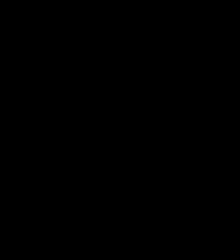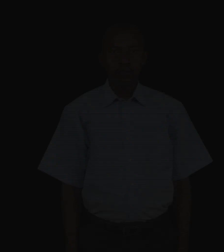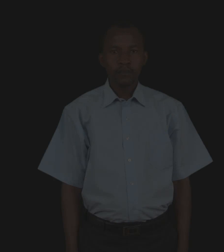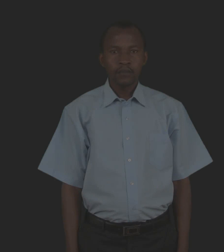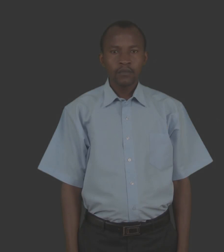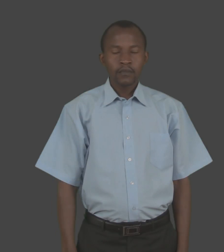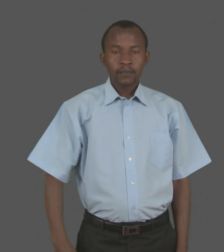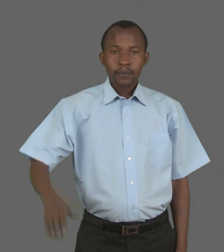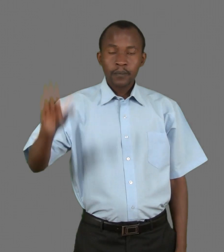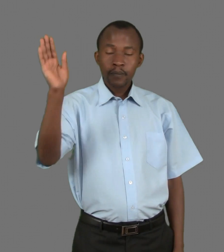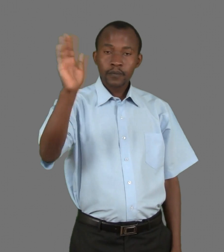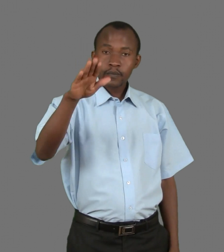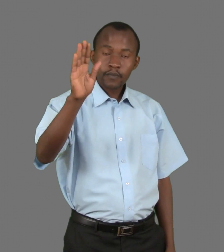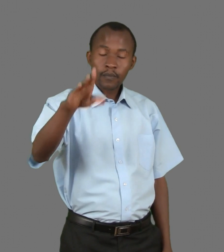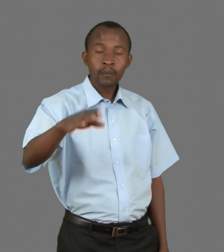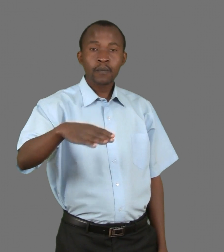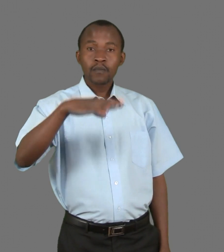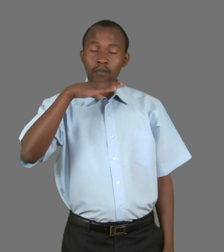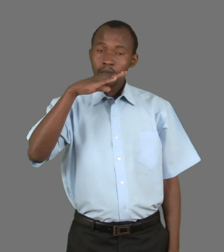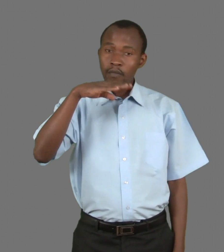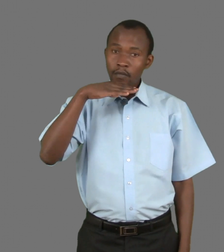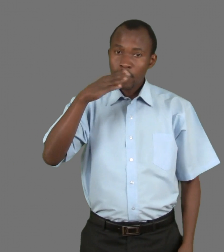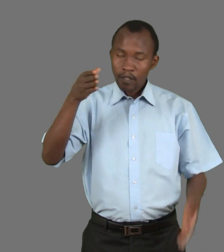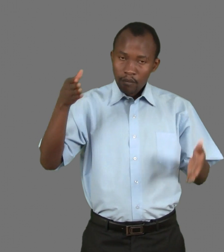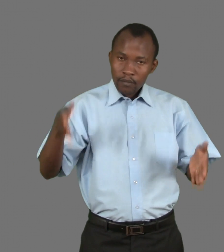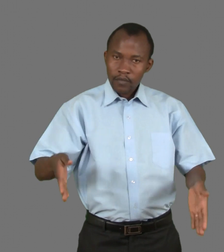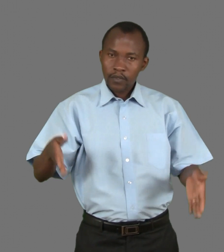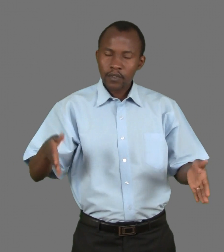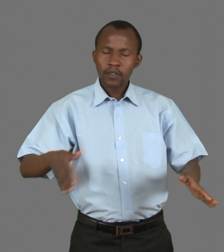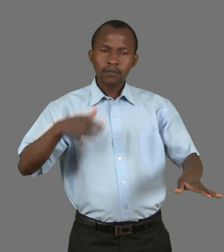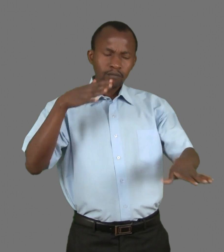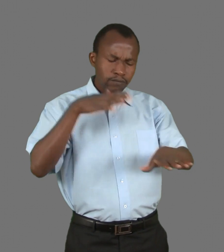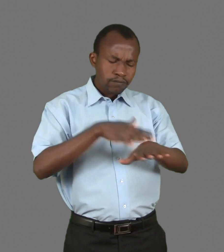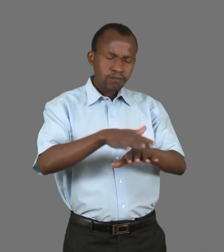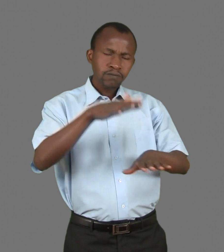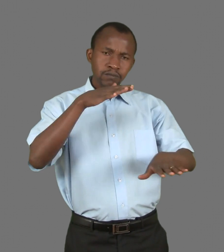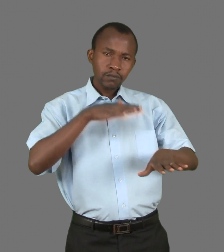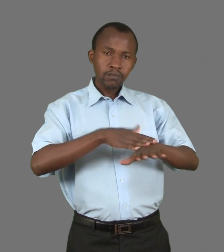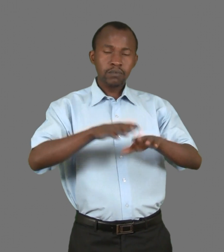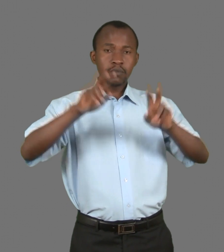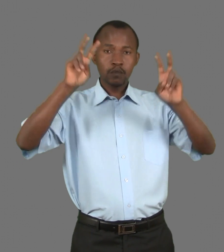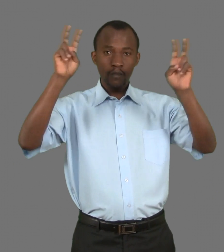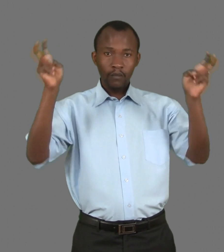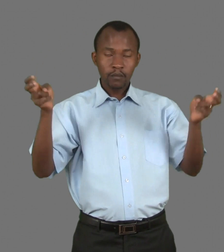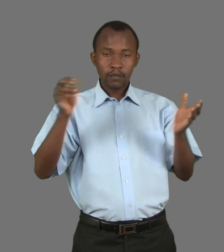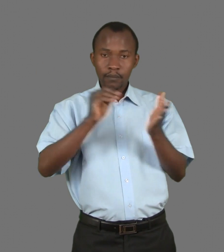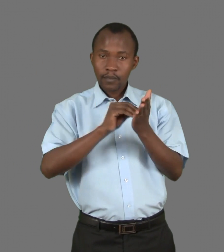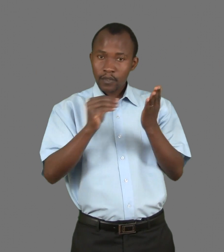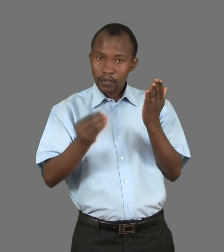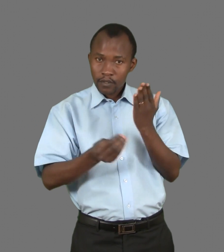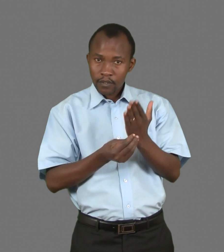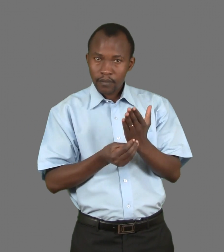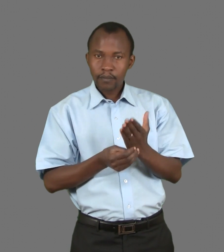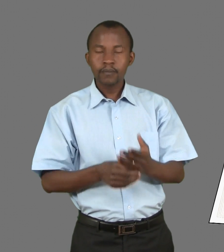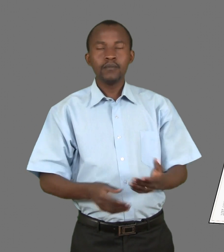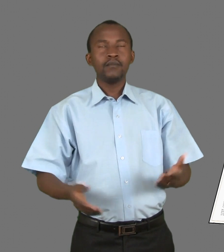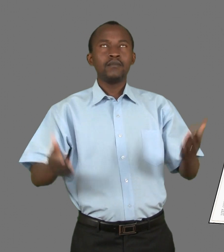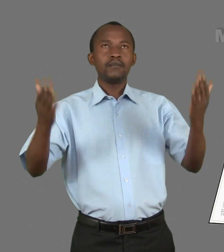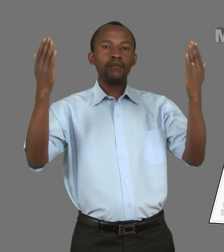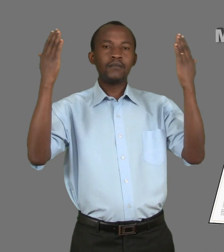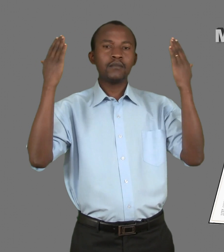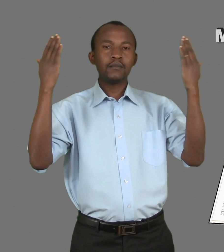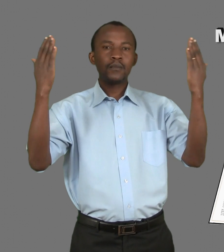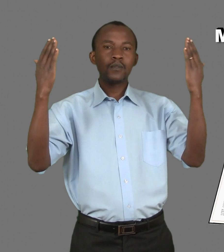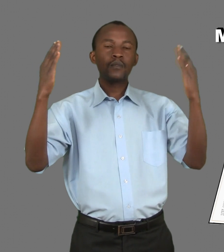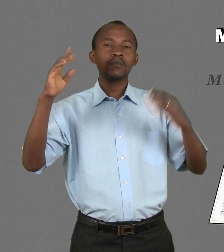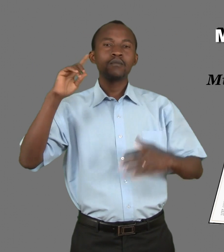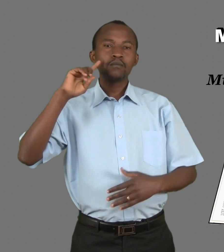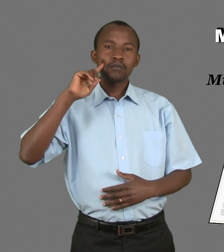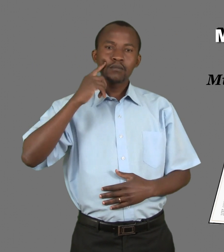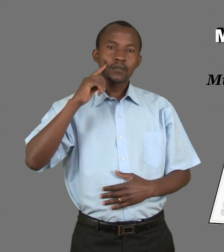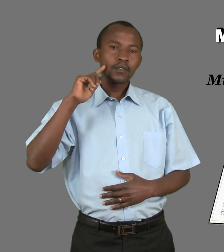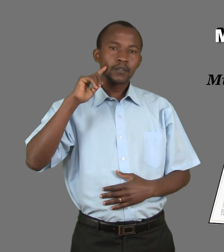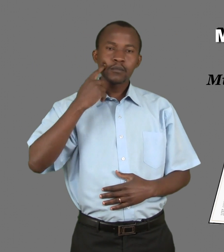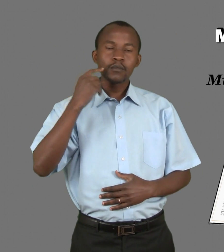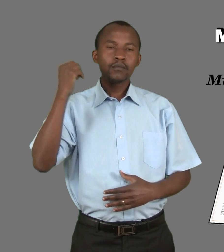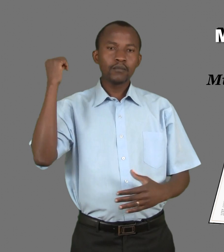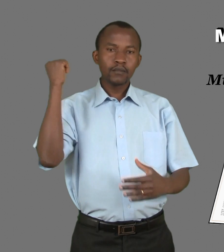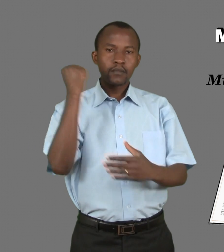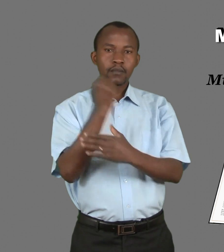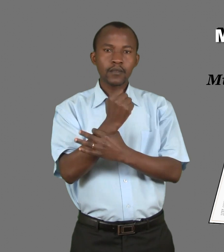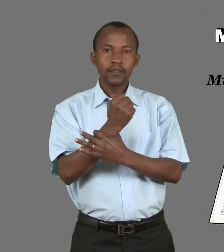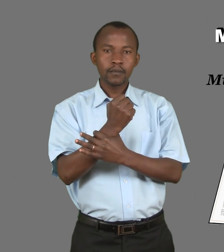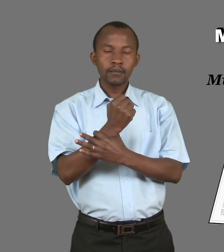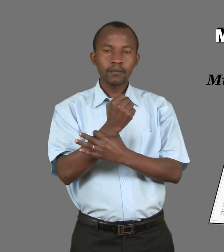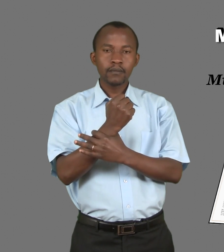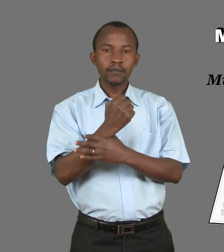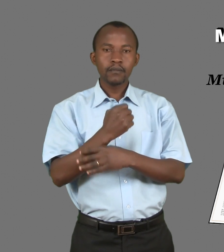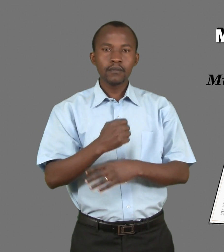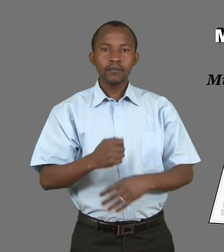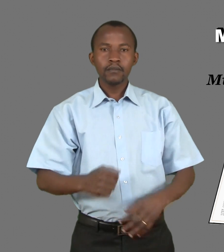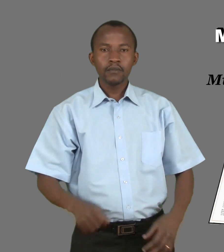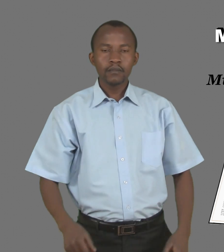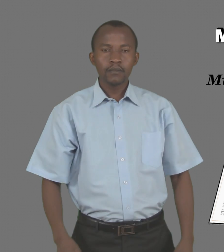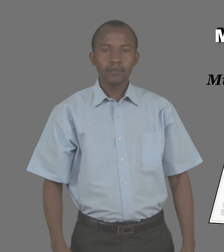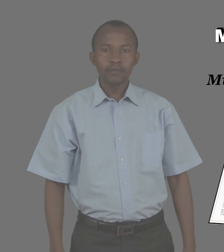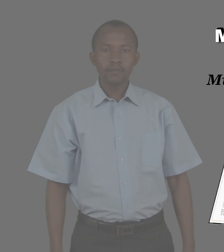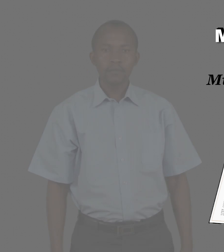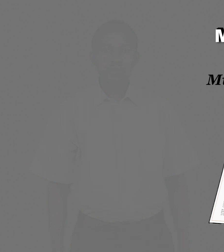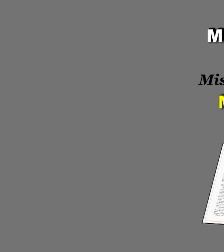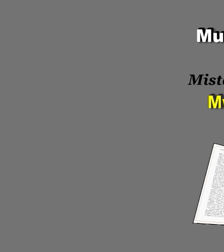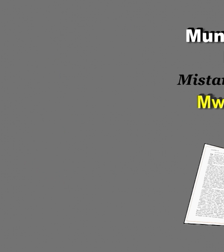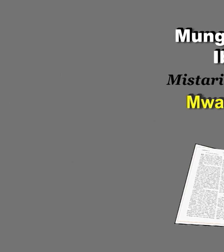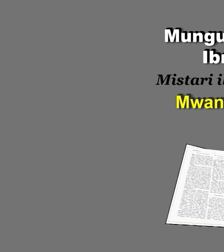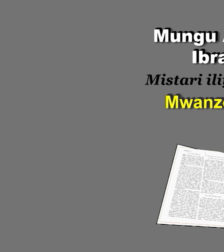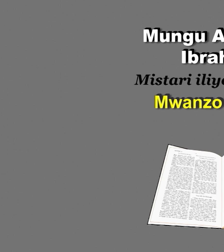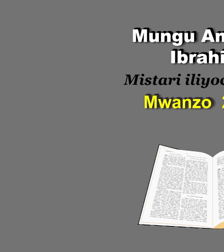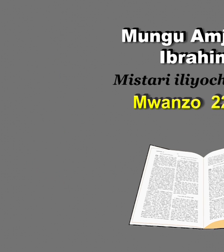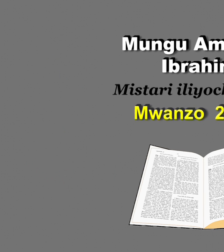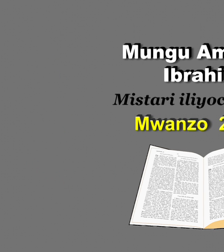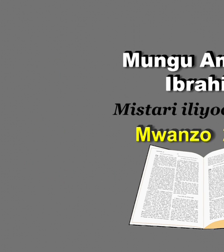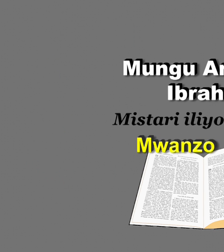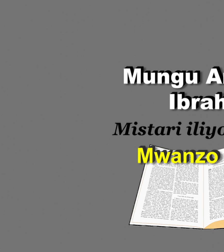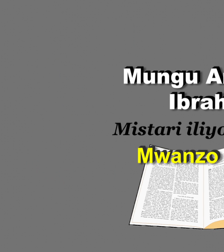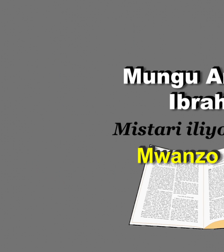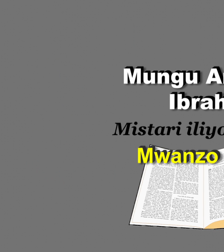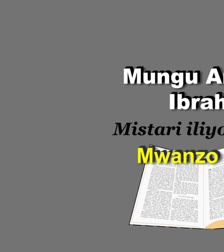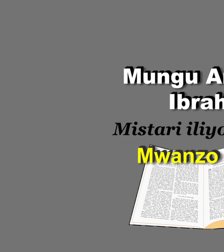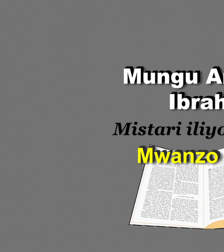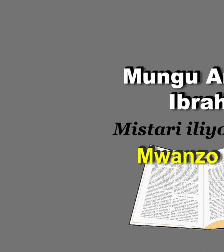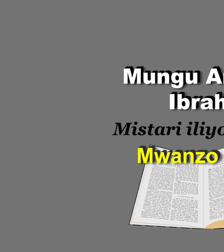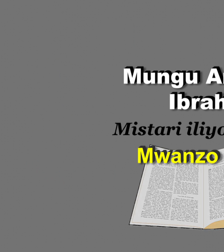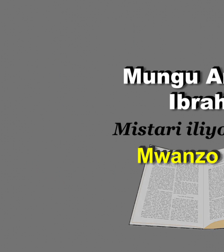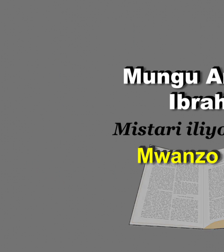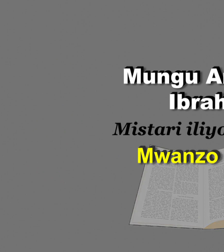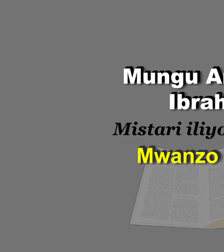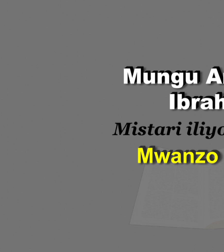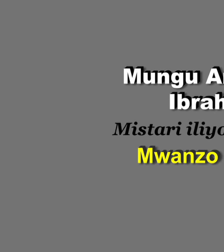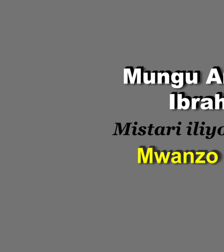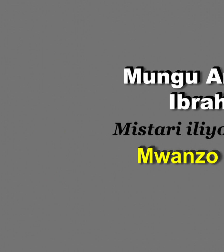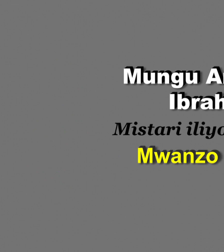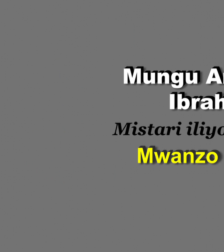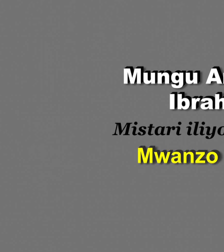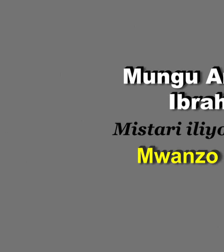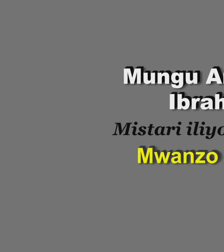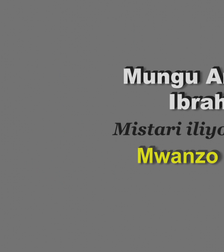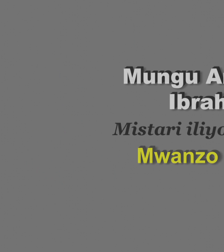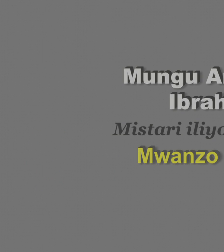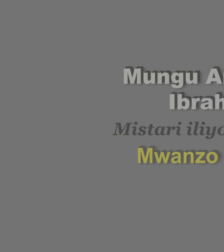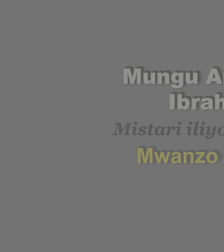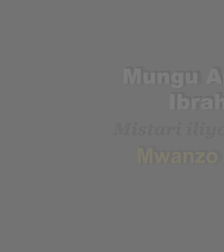God tests Abraham